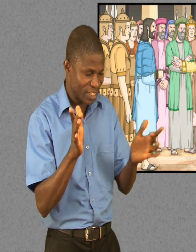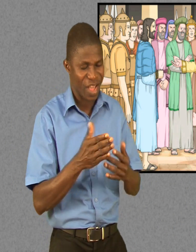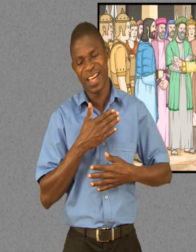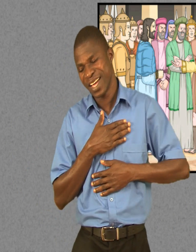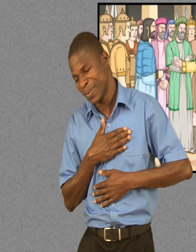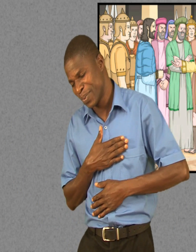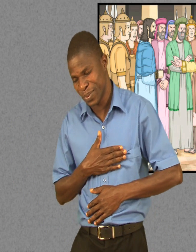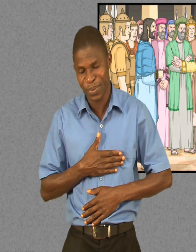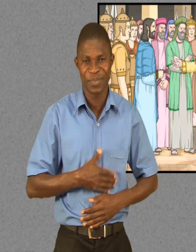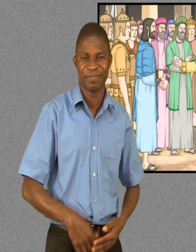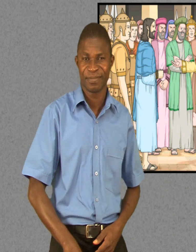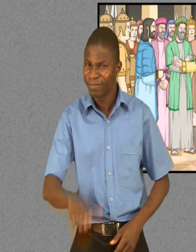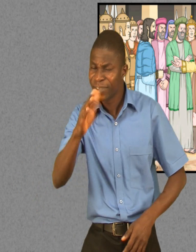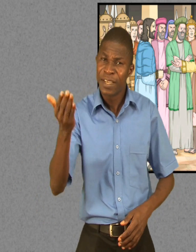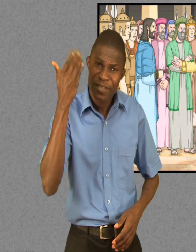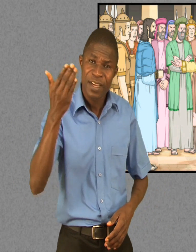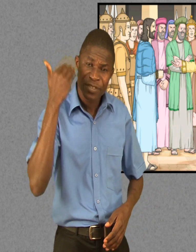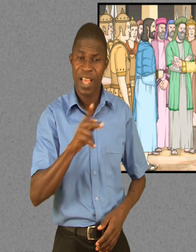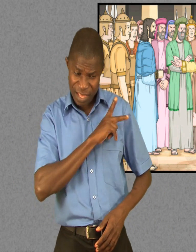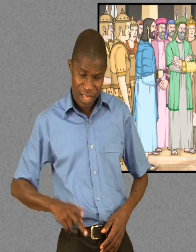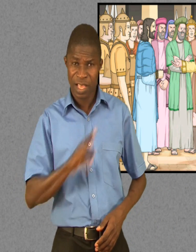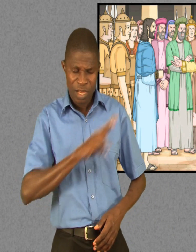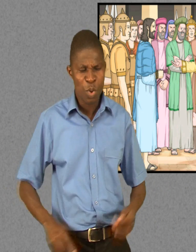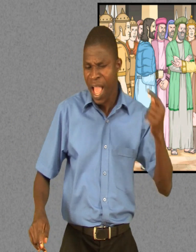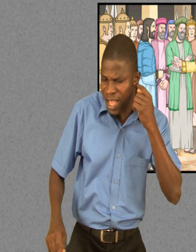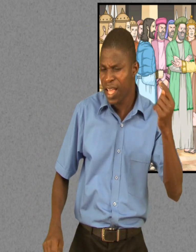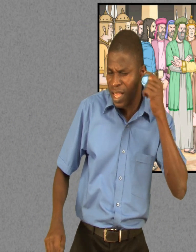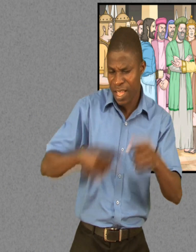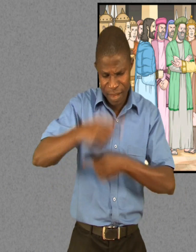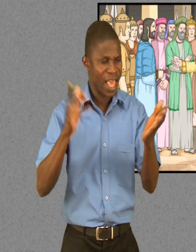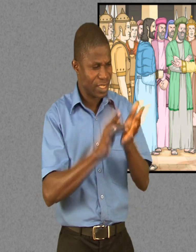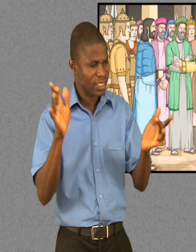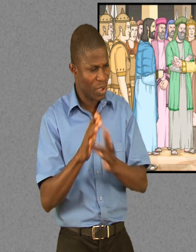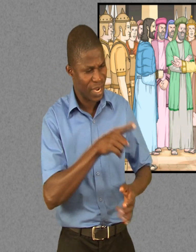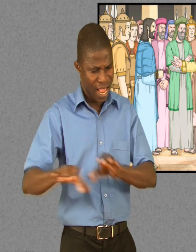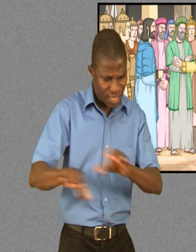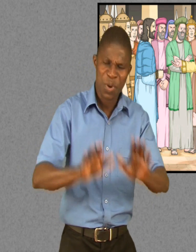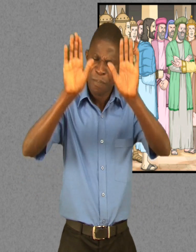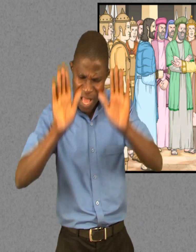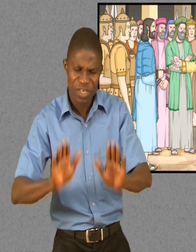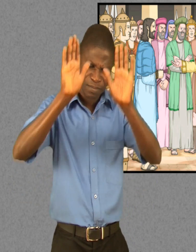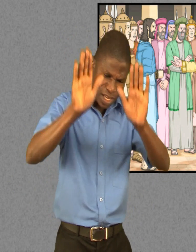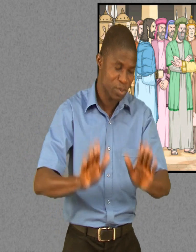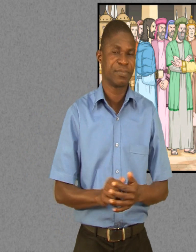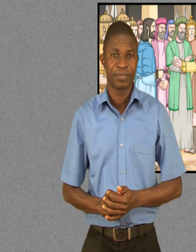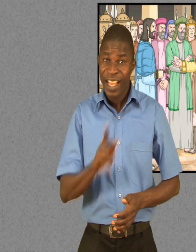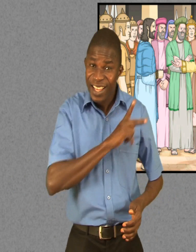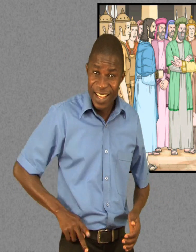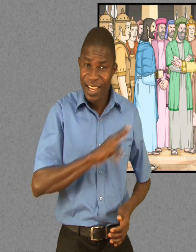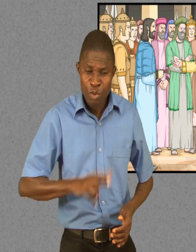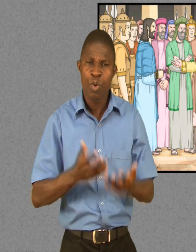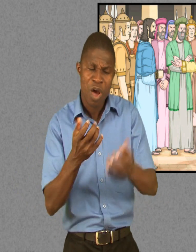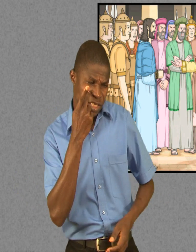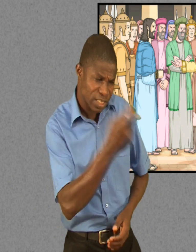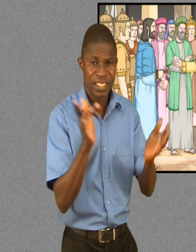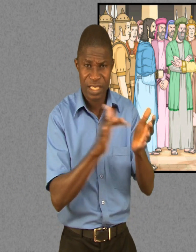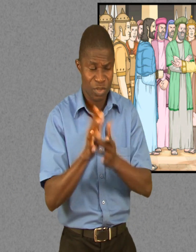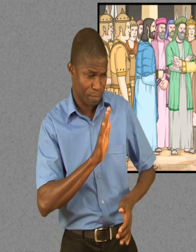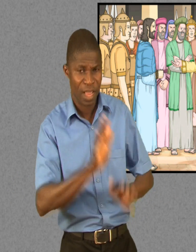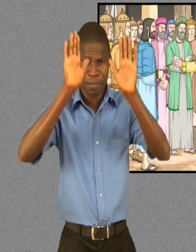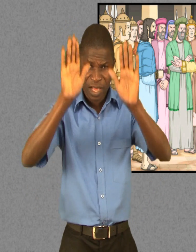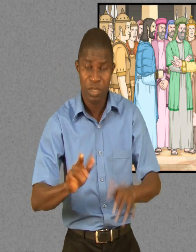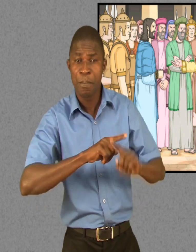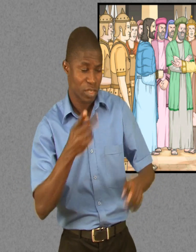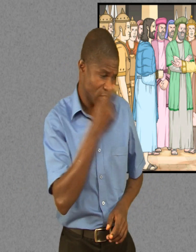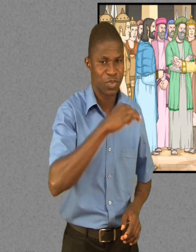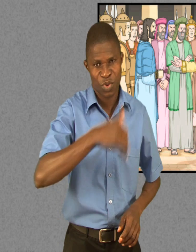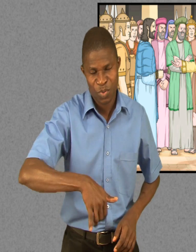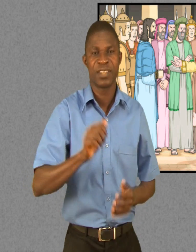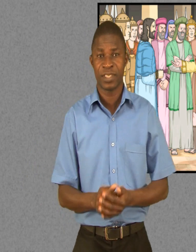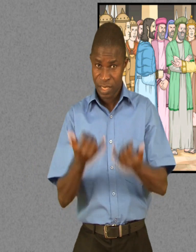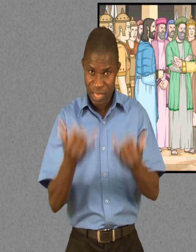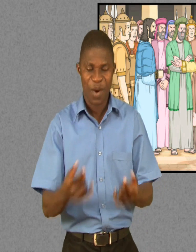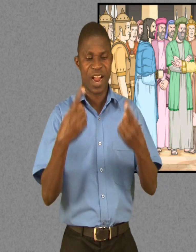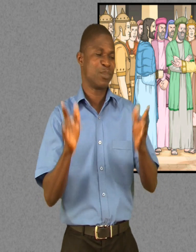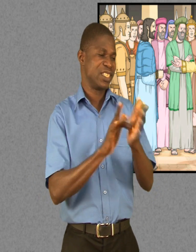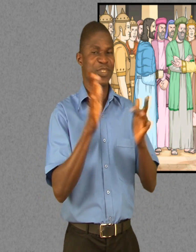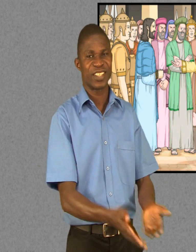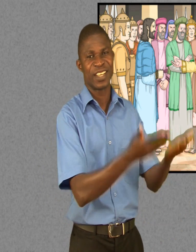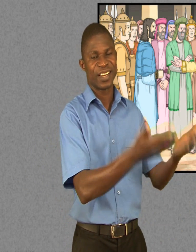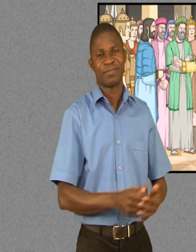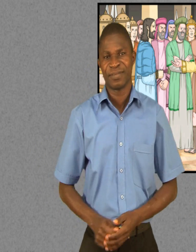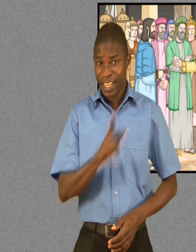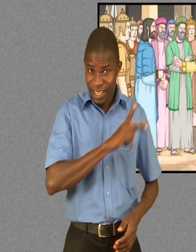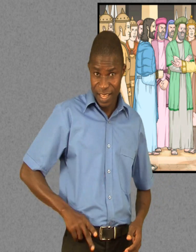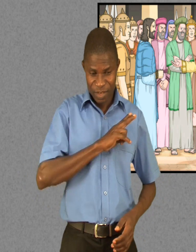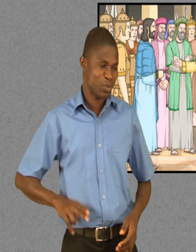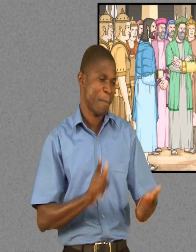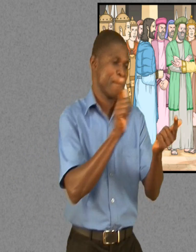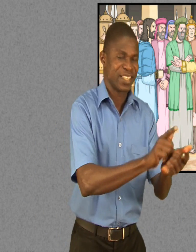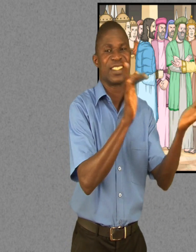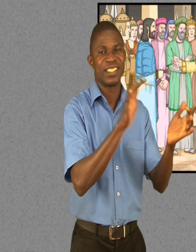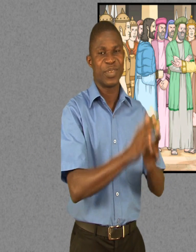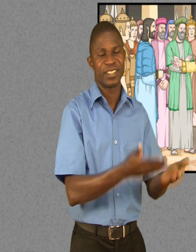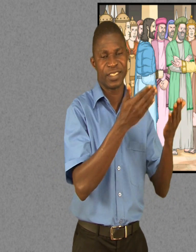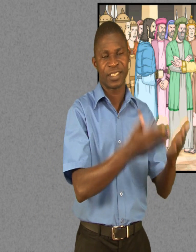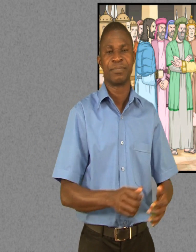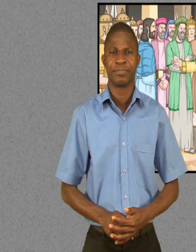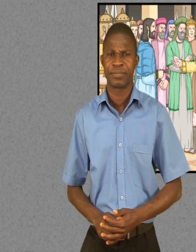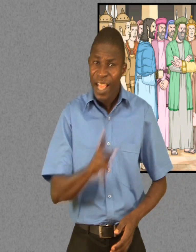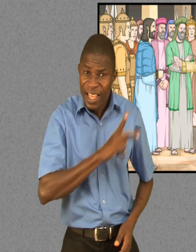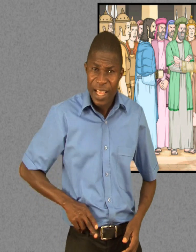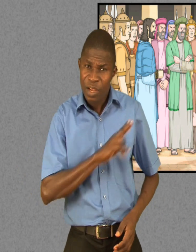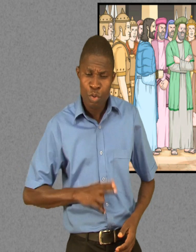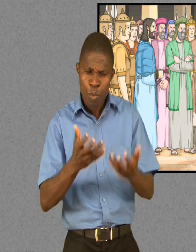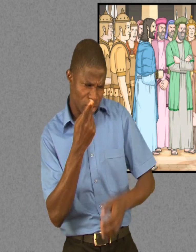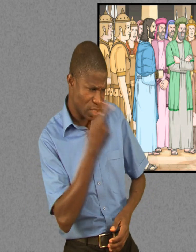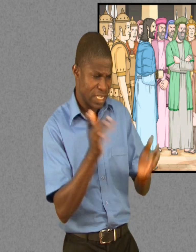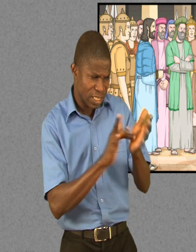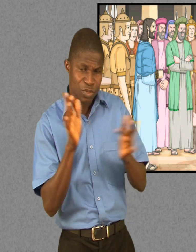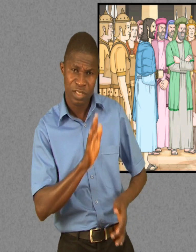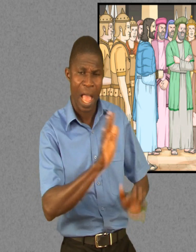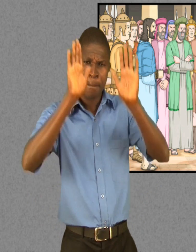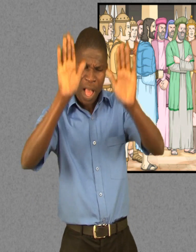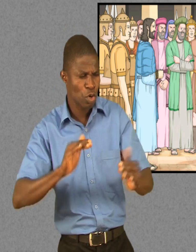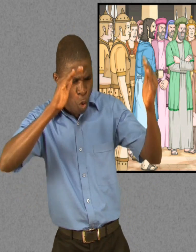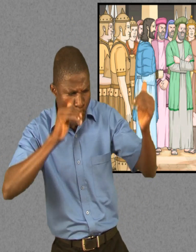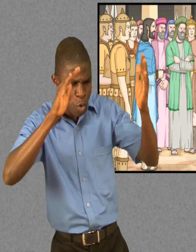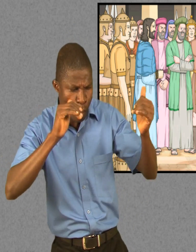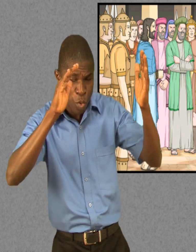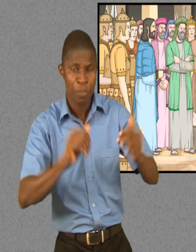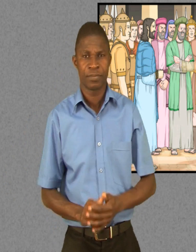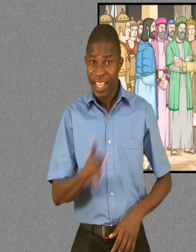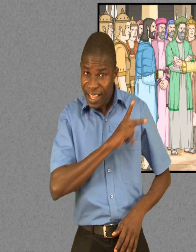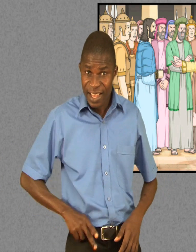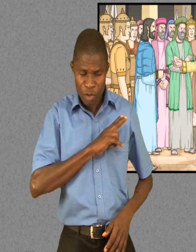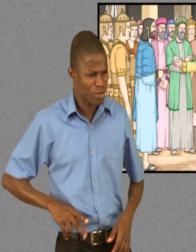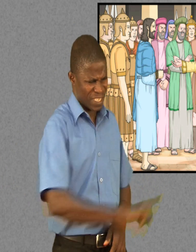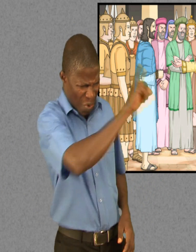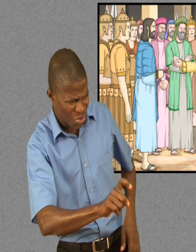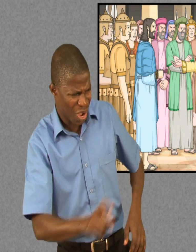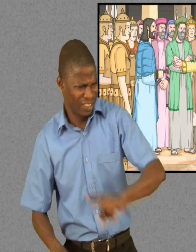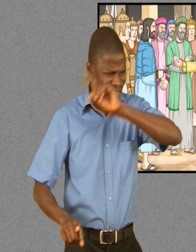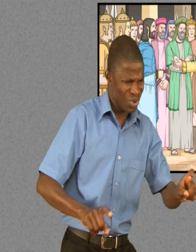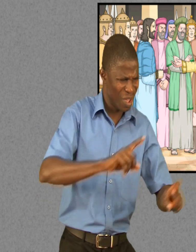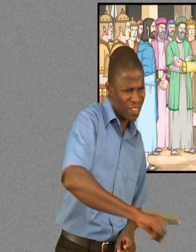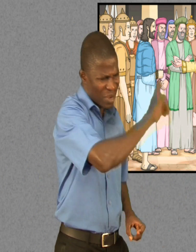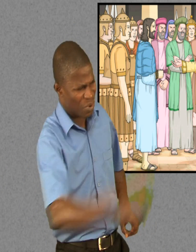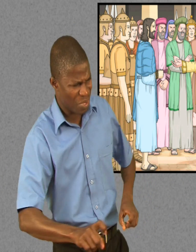He had wanted to see Him for a long time, because he had heard about Him and was hoping to see Him perform a miracle.